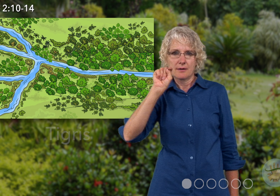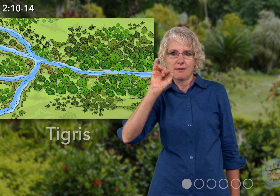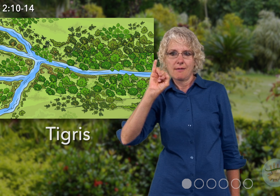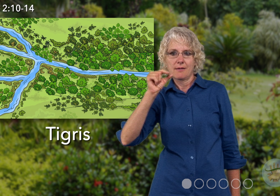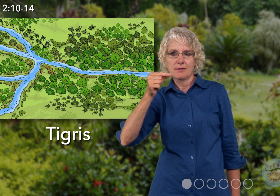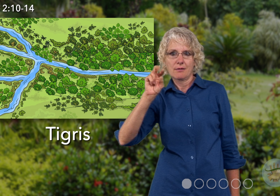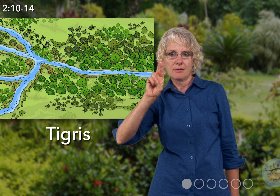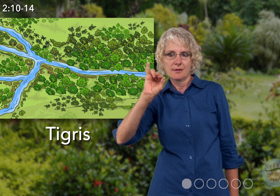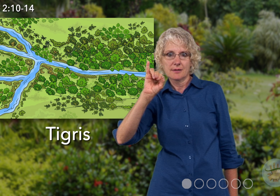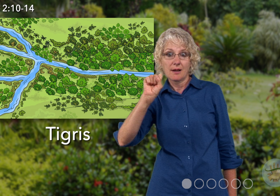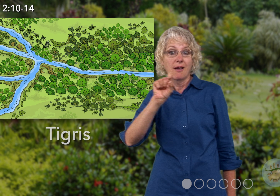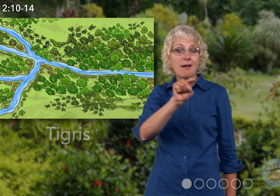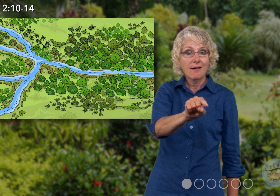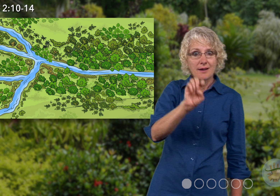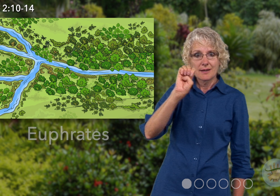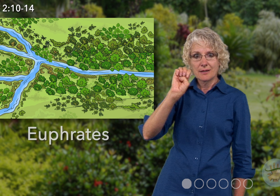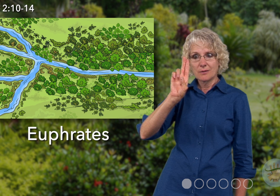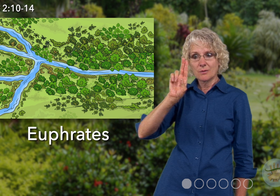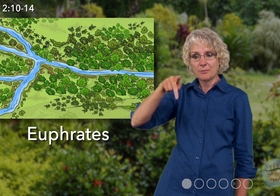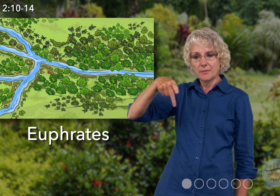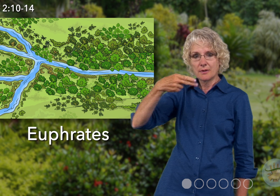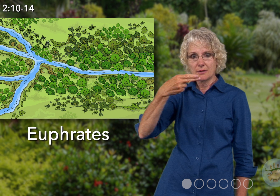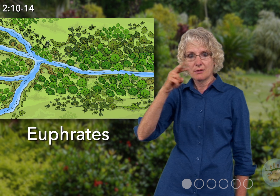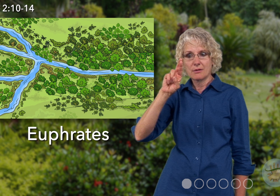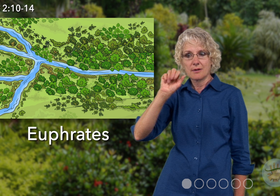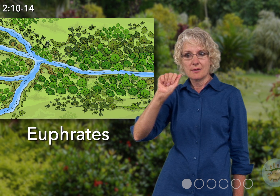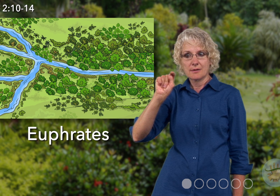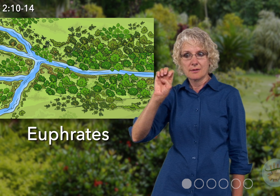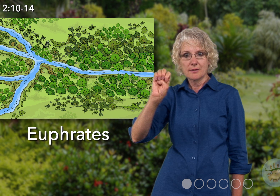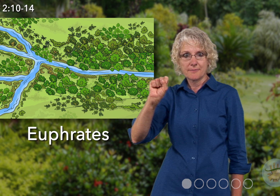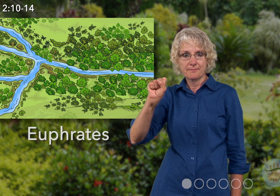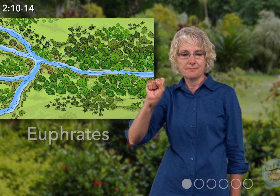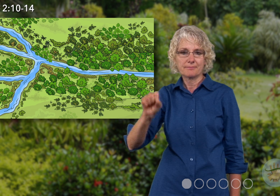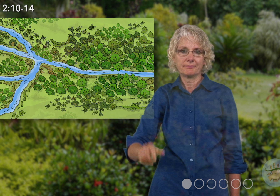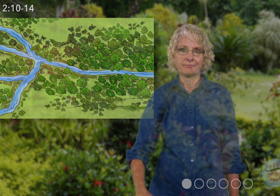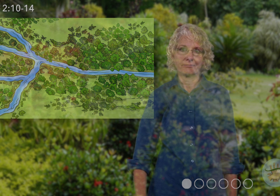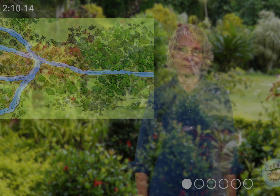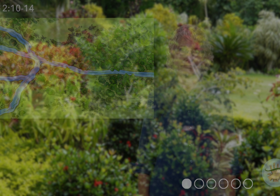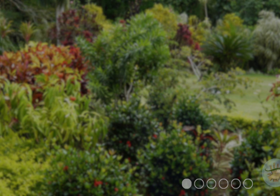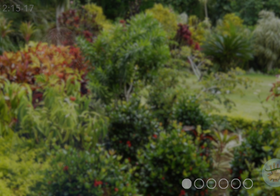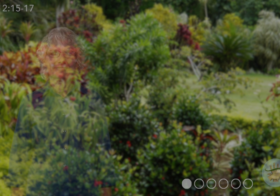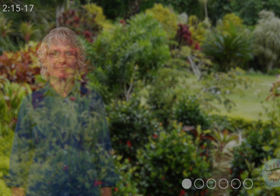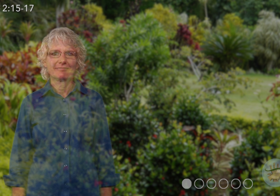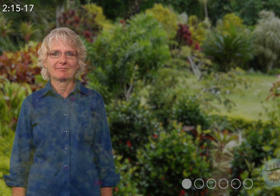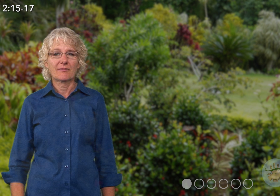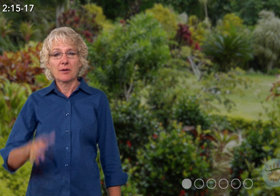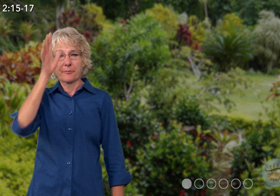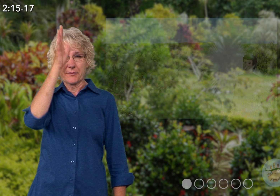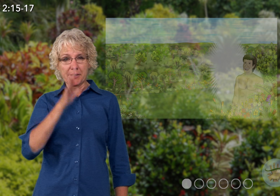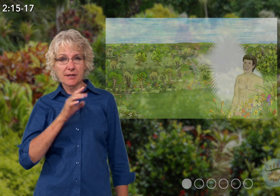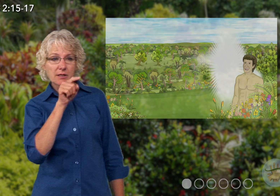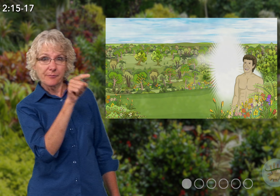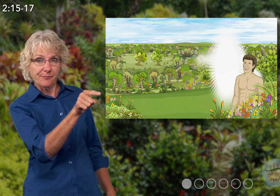And the fourth river is the Euphrates.